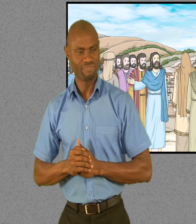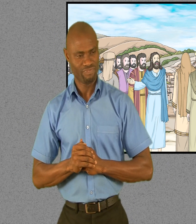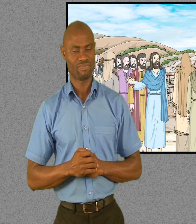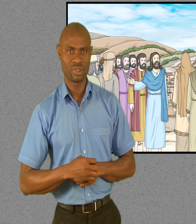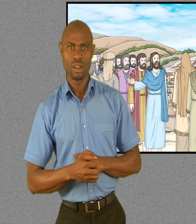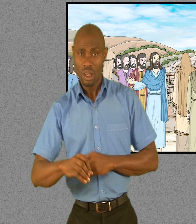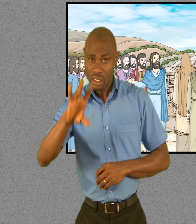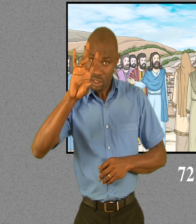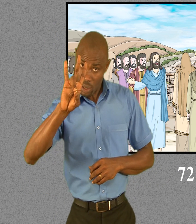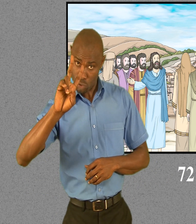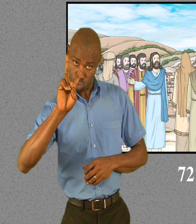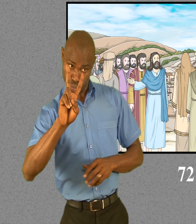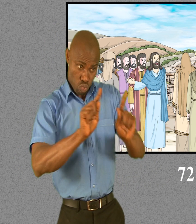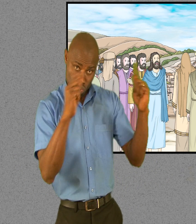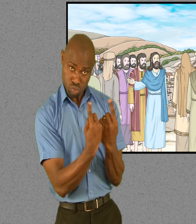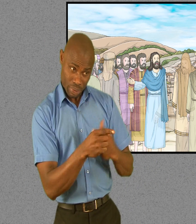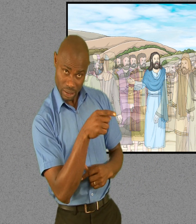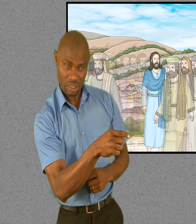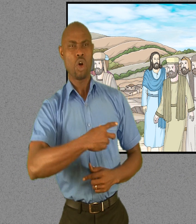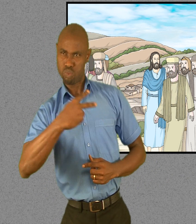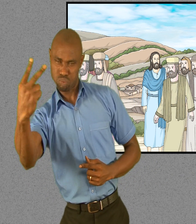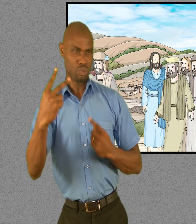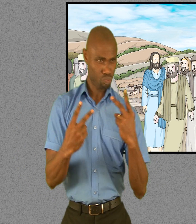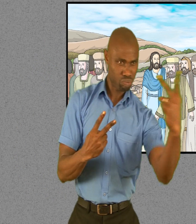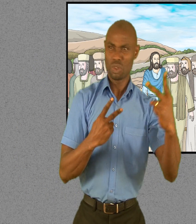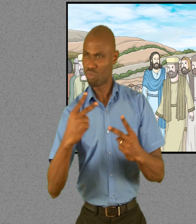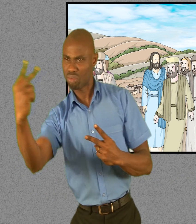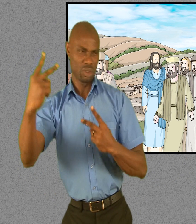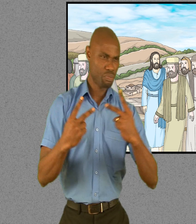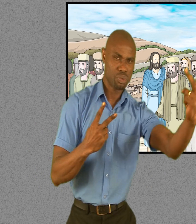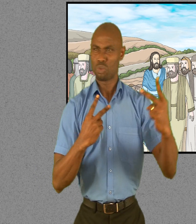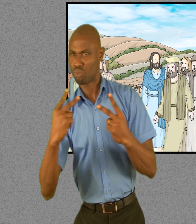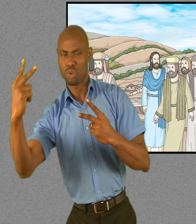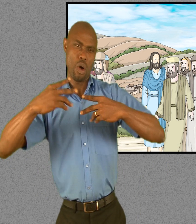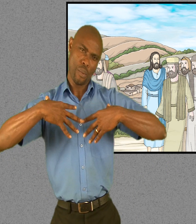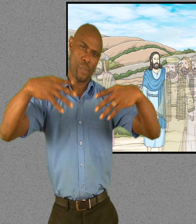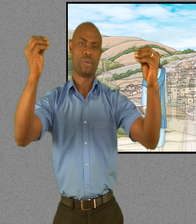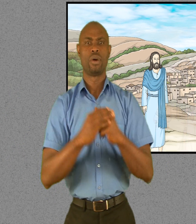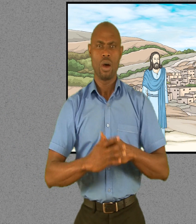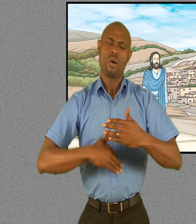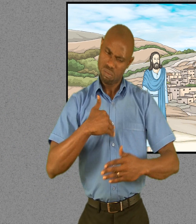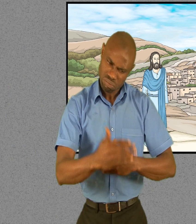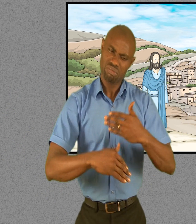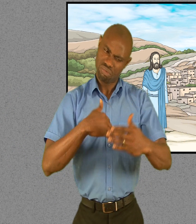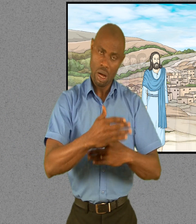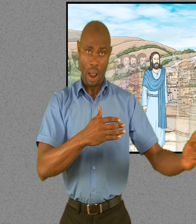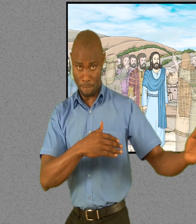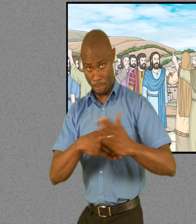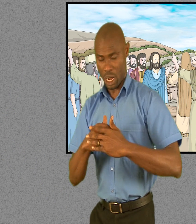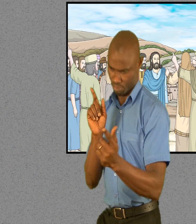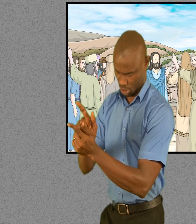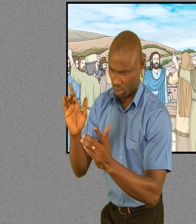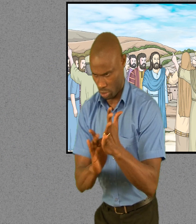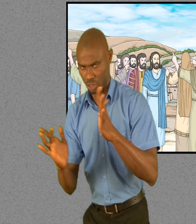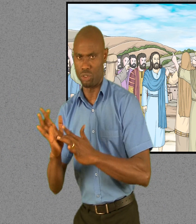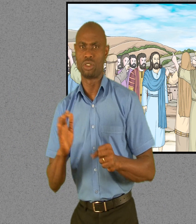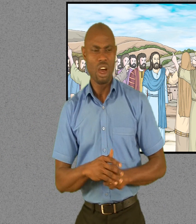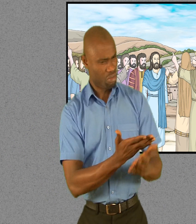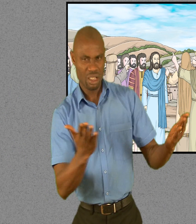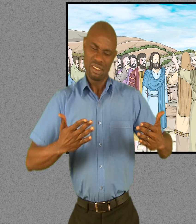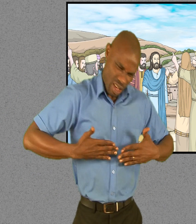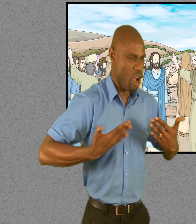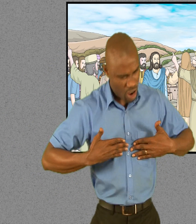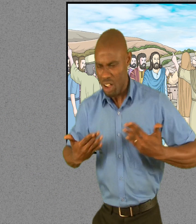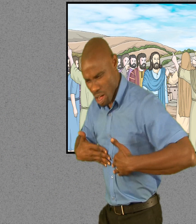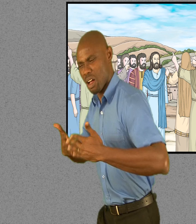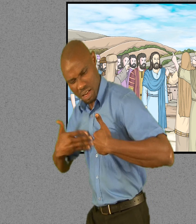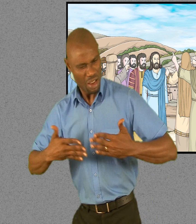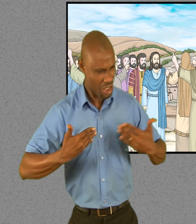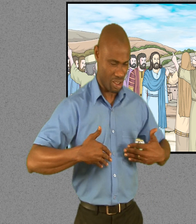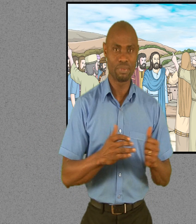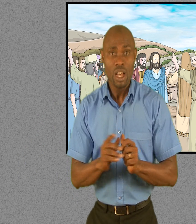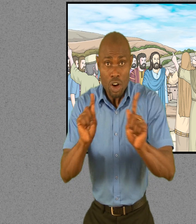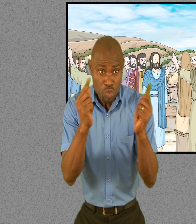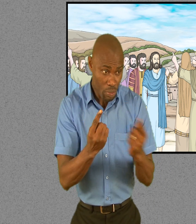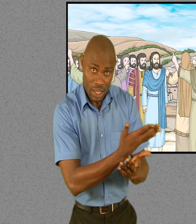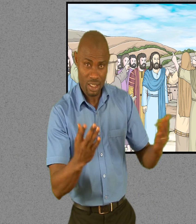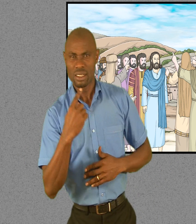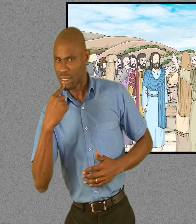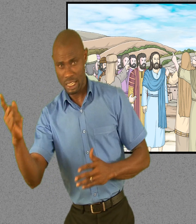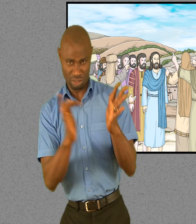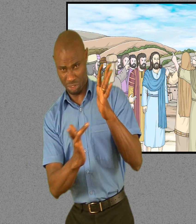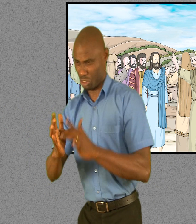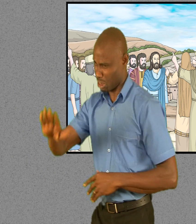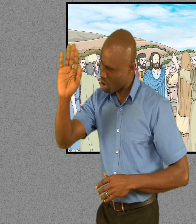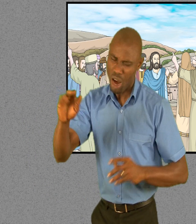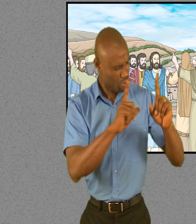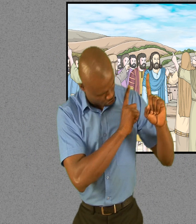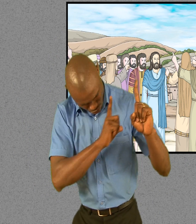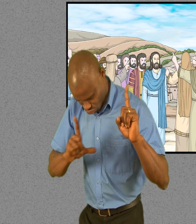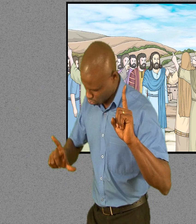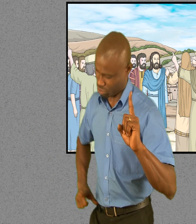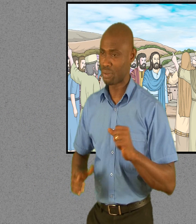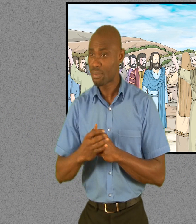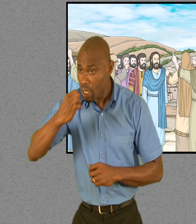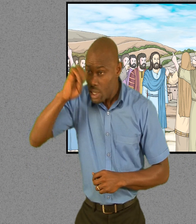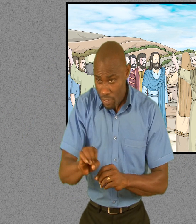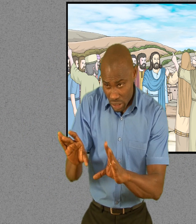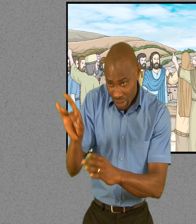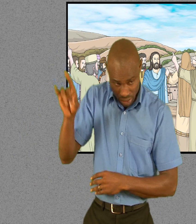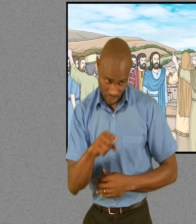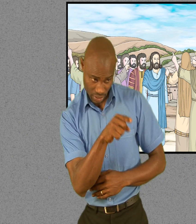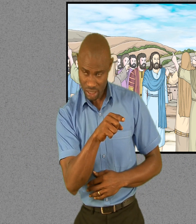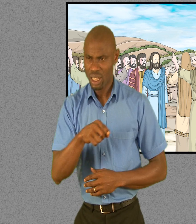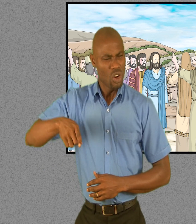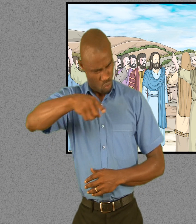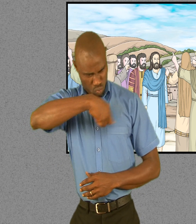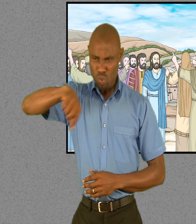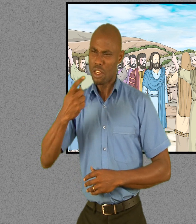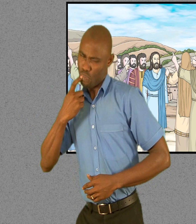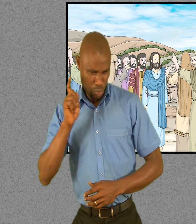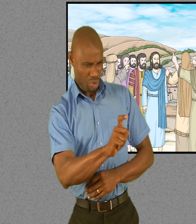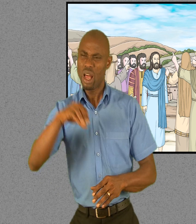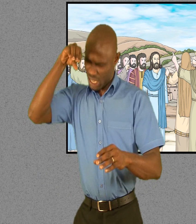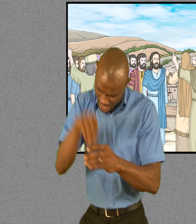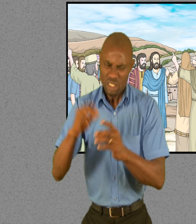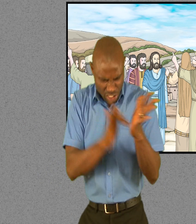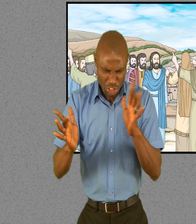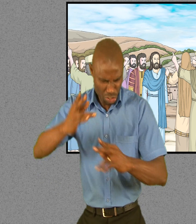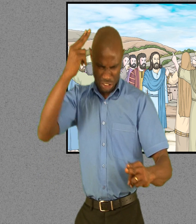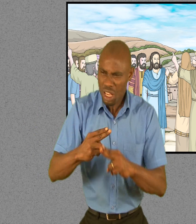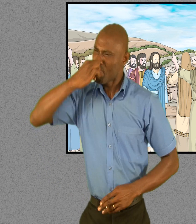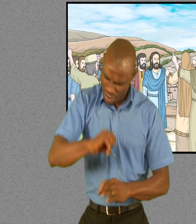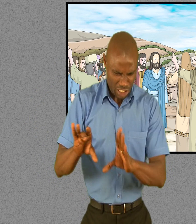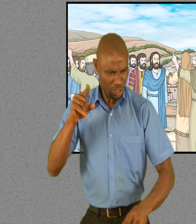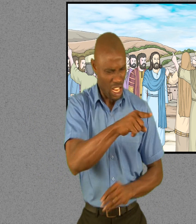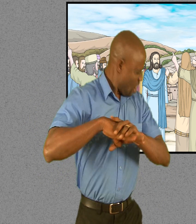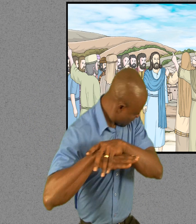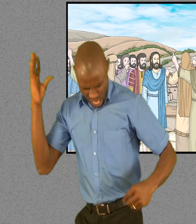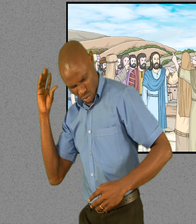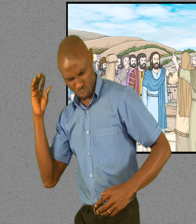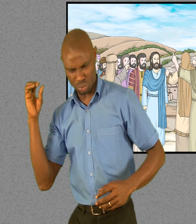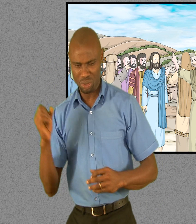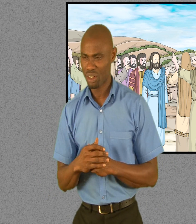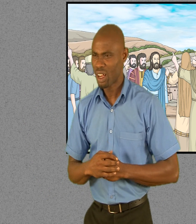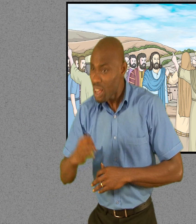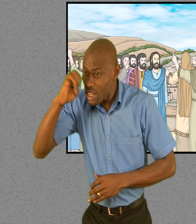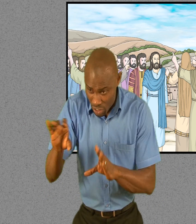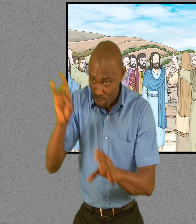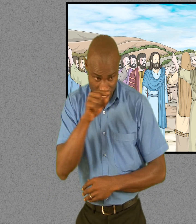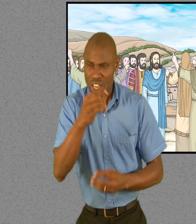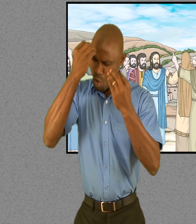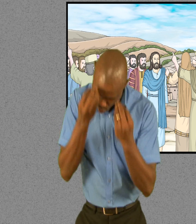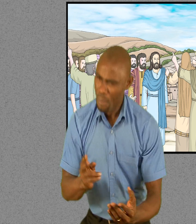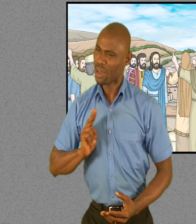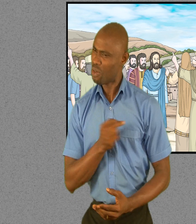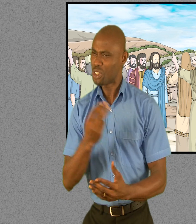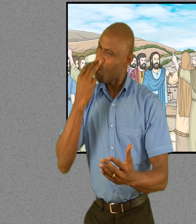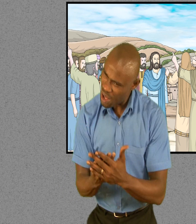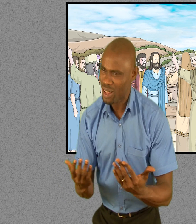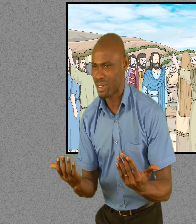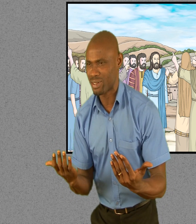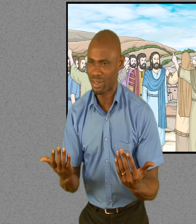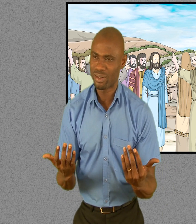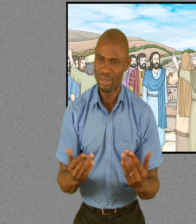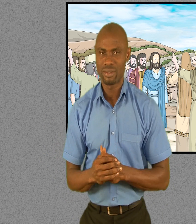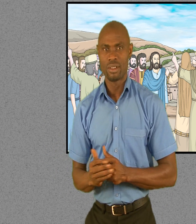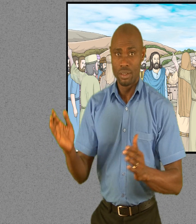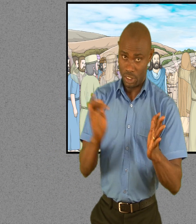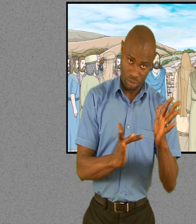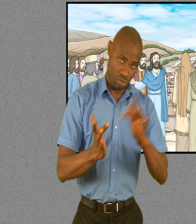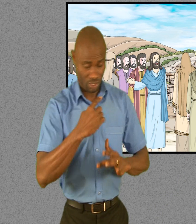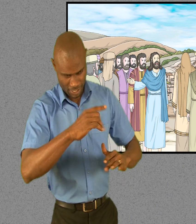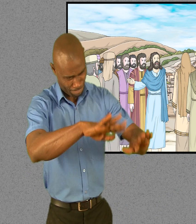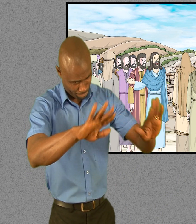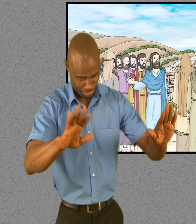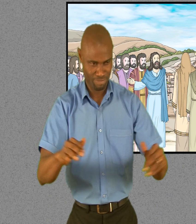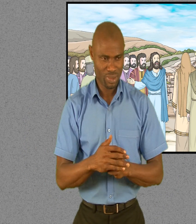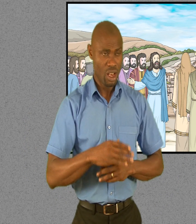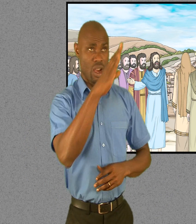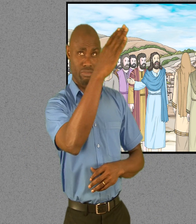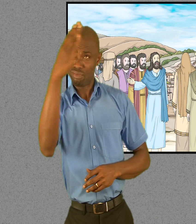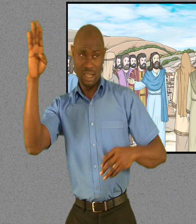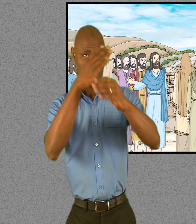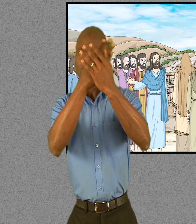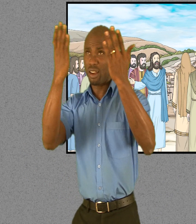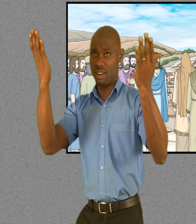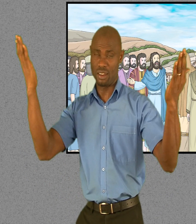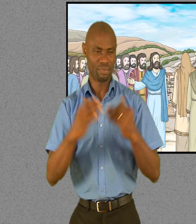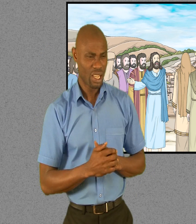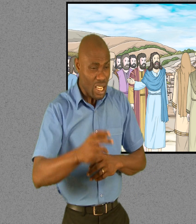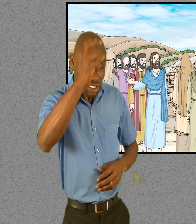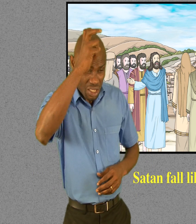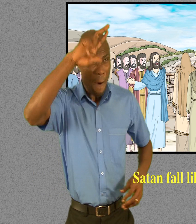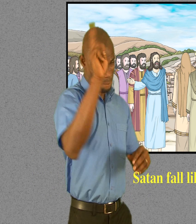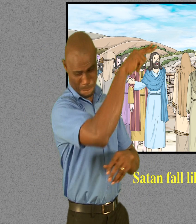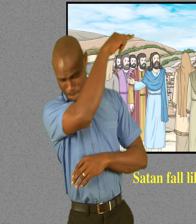The seventy-two returned with joy and said, “Lord, even the demons submit to us in Your name.”